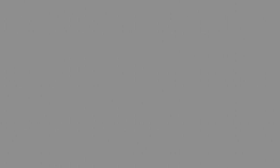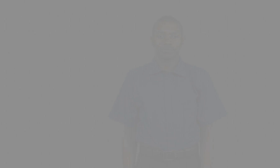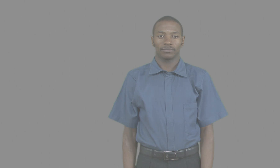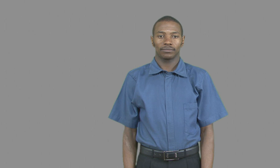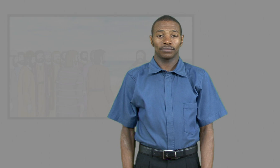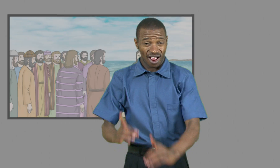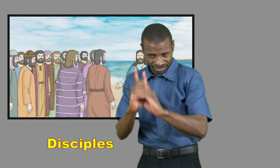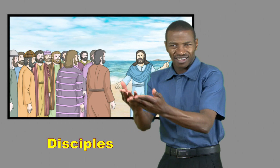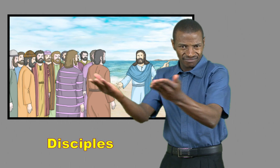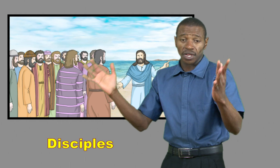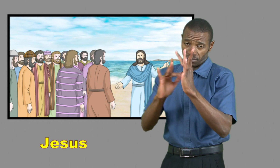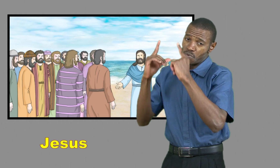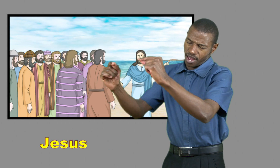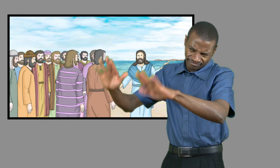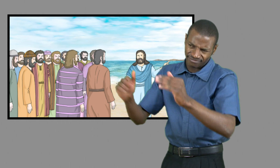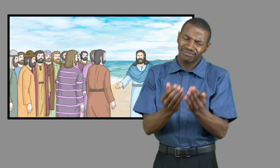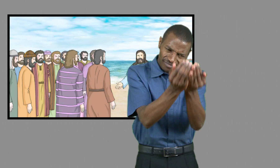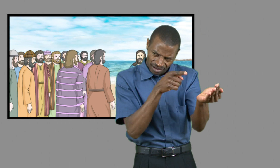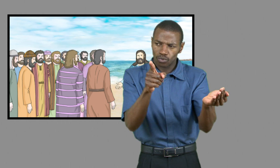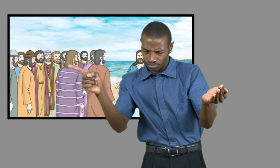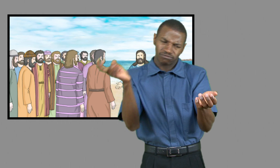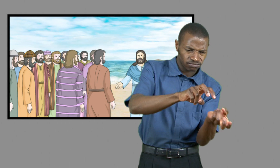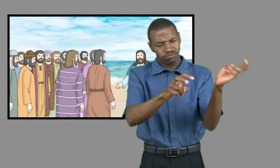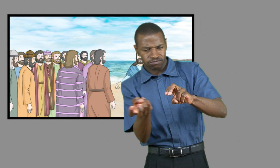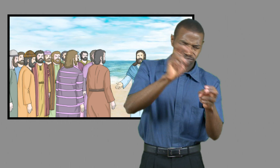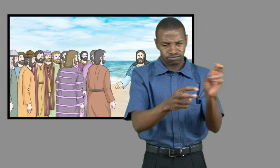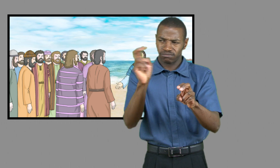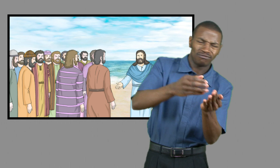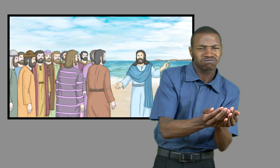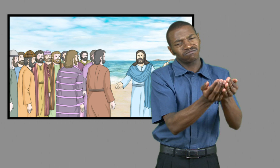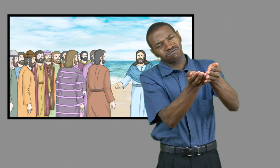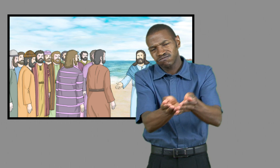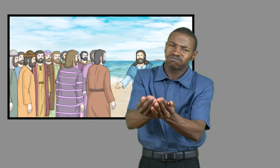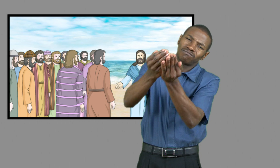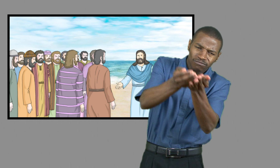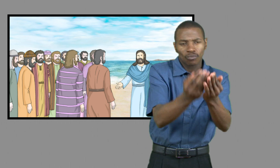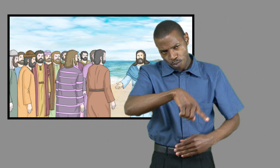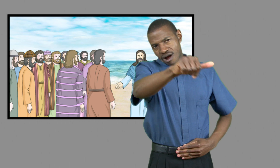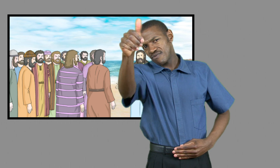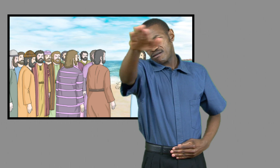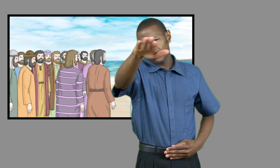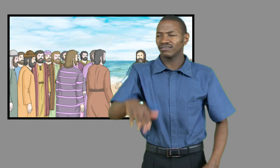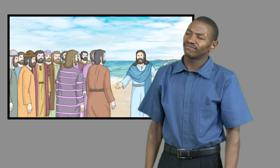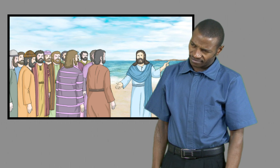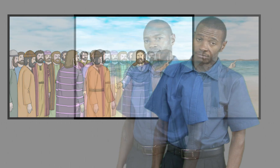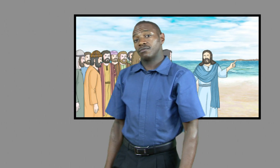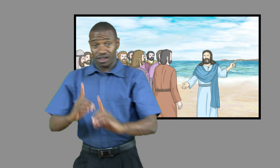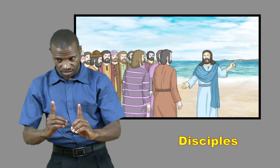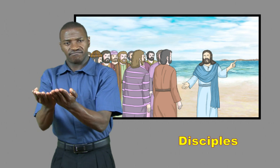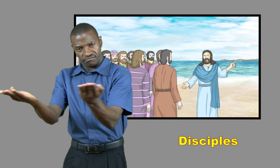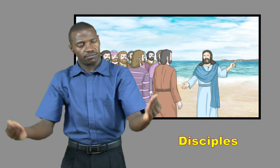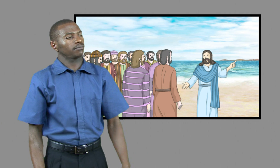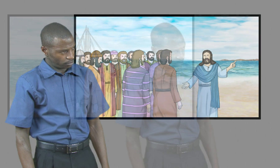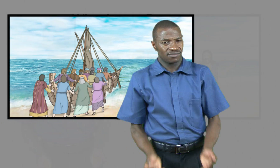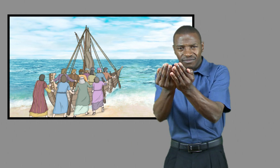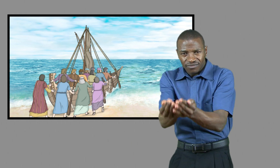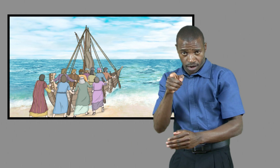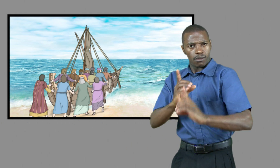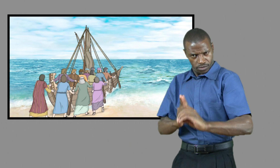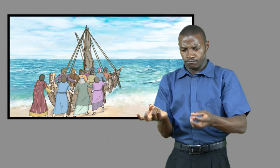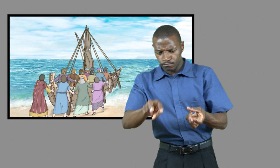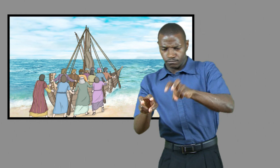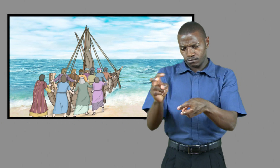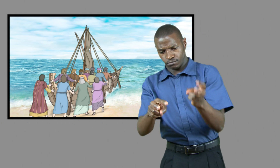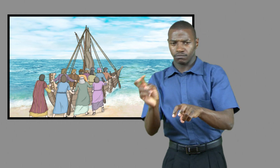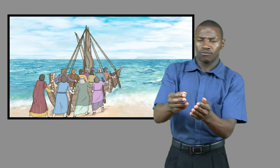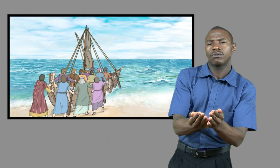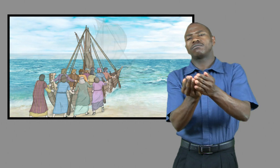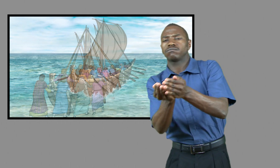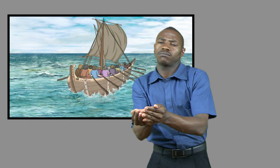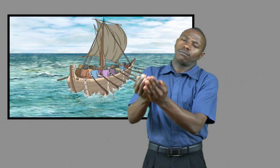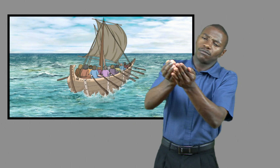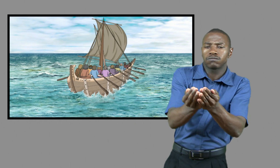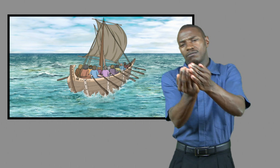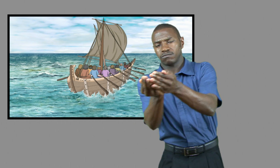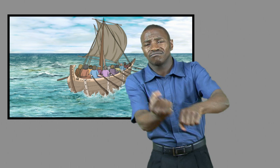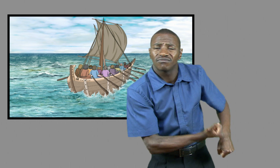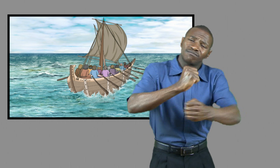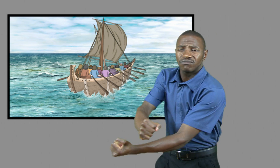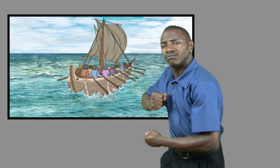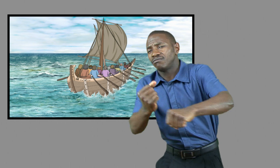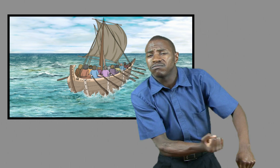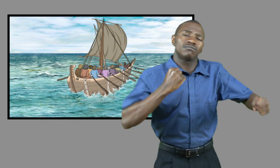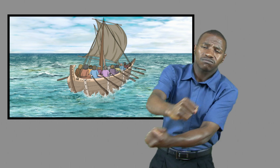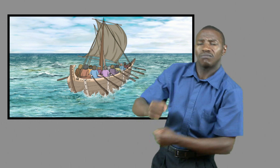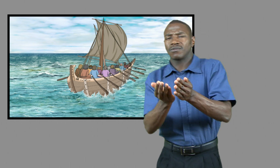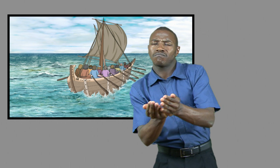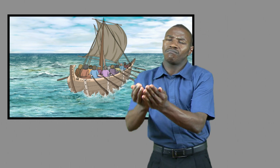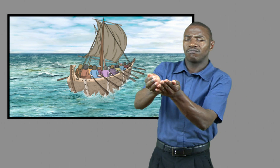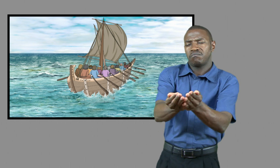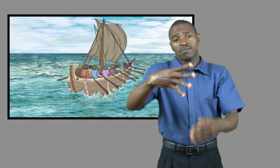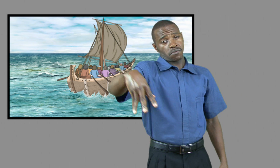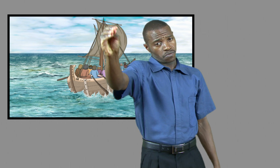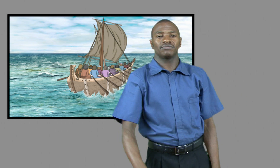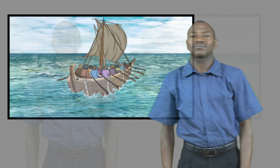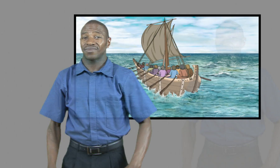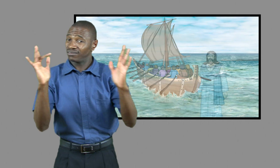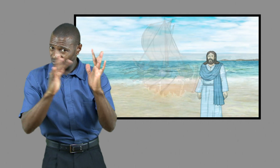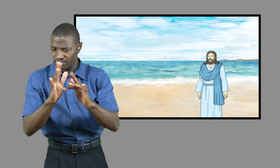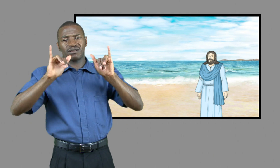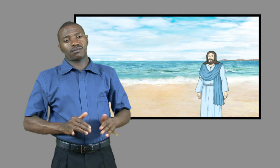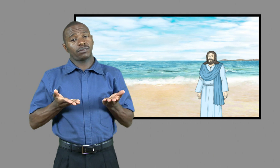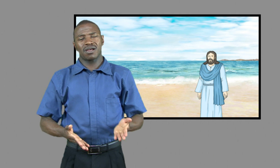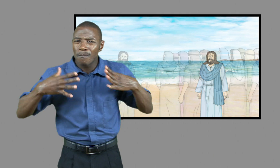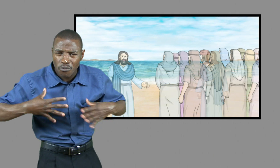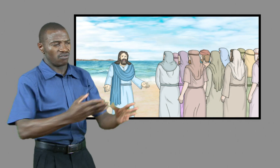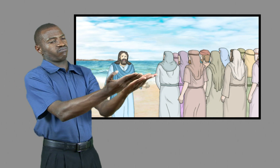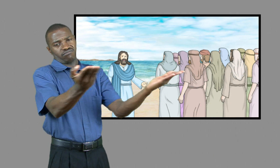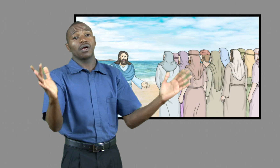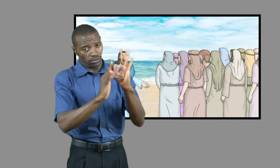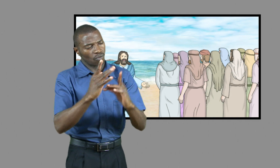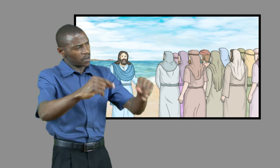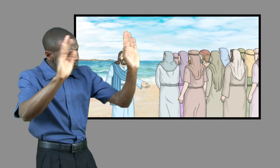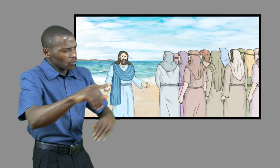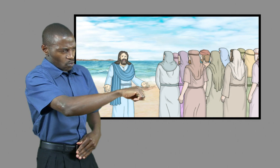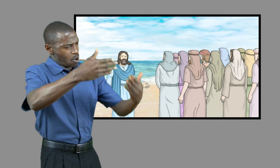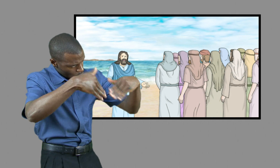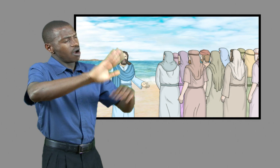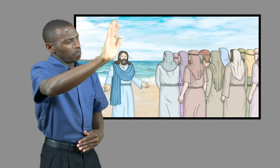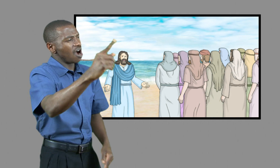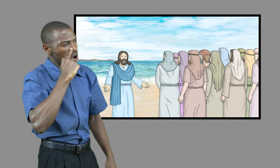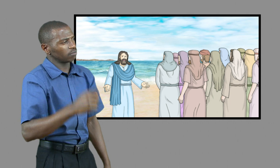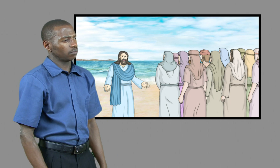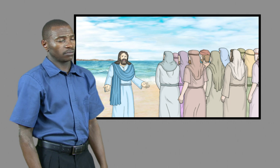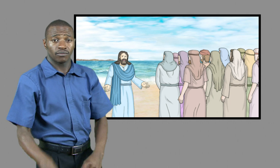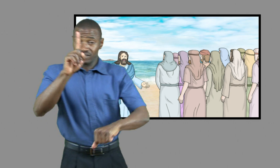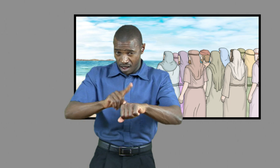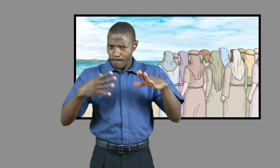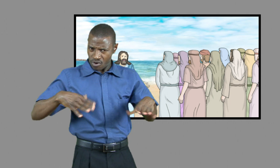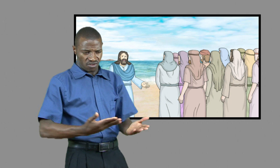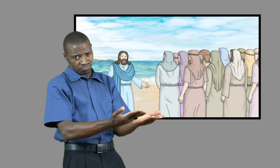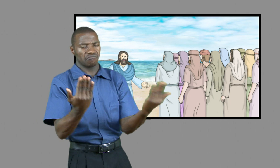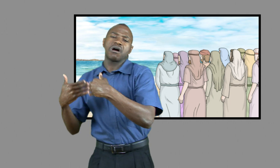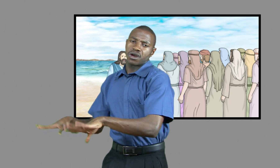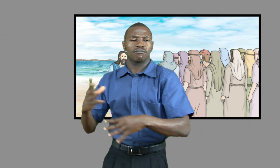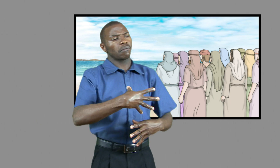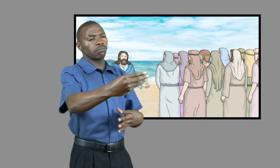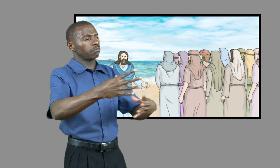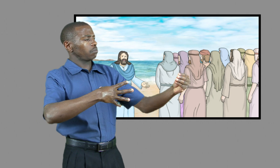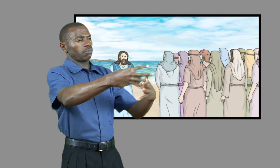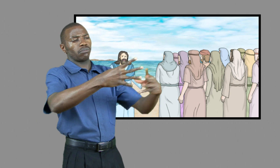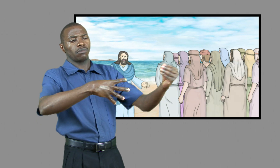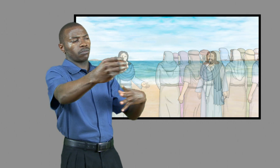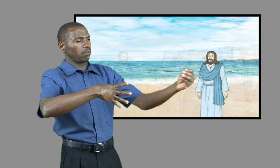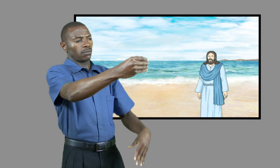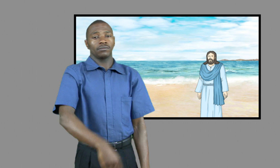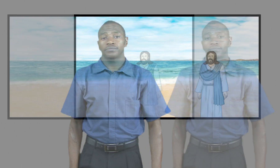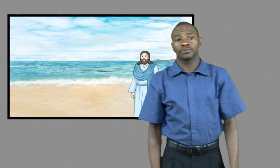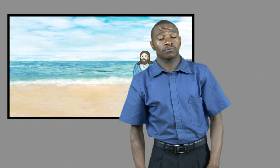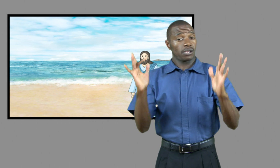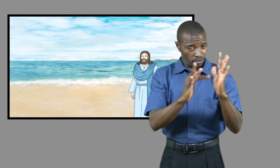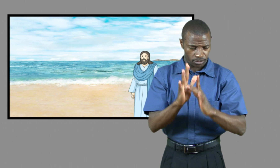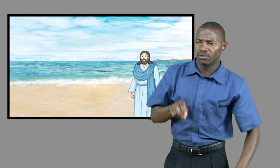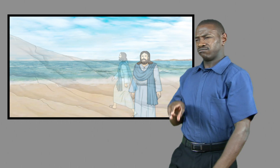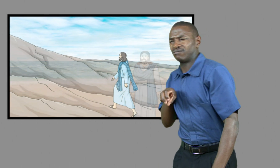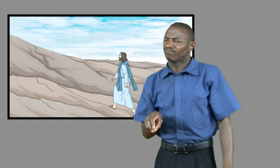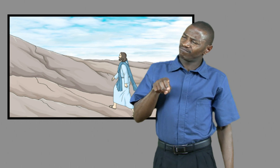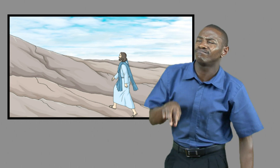Immediately Jesus made the disciples get into the boat and go on ahead of Him to the other side, while He dismissed the crowds.